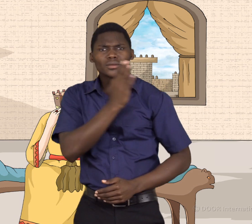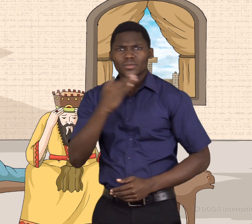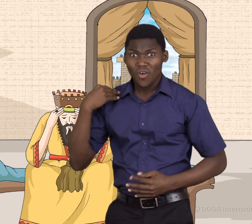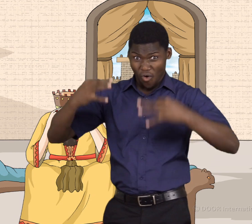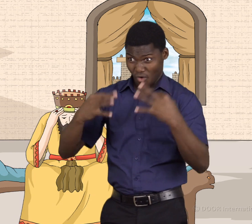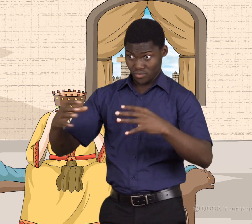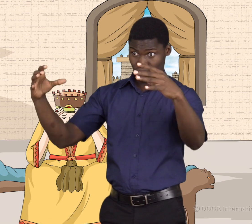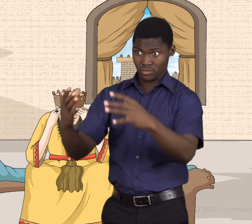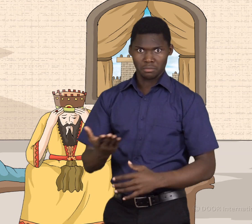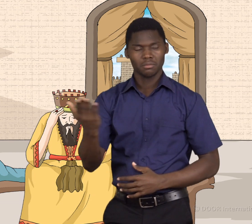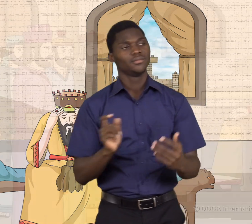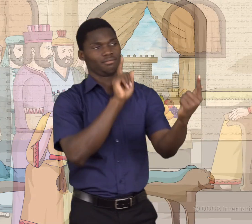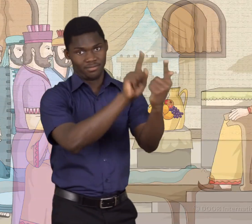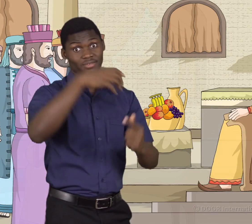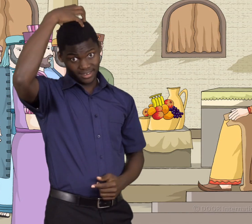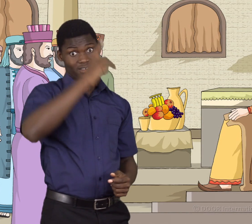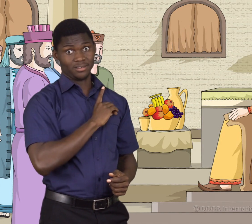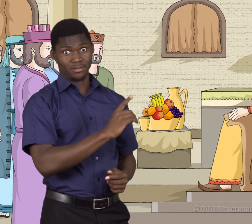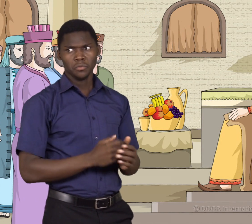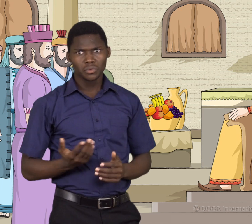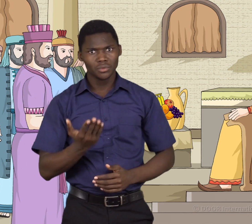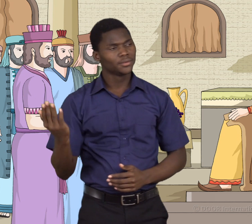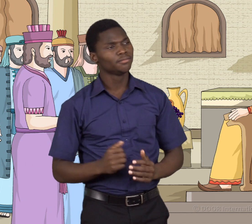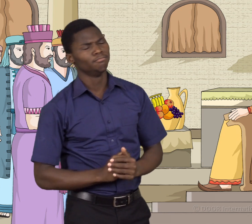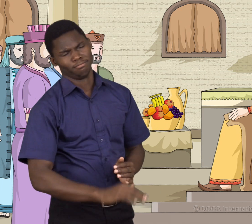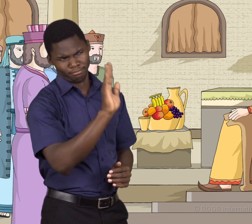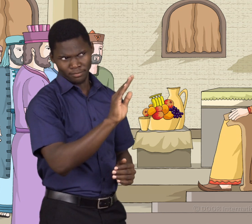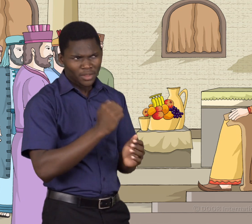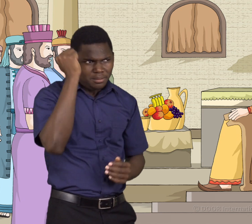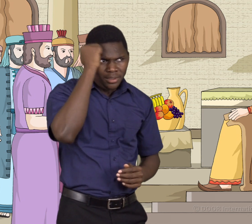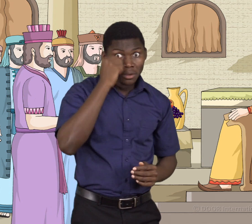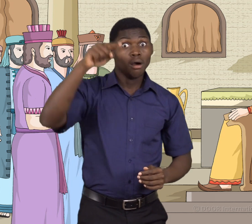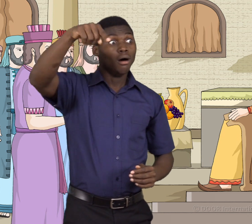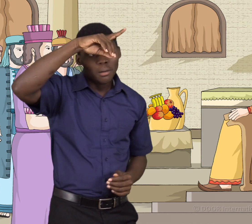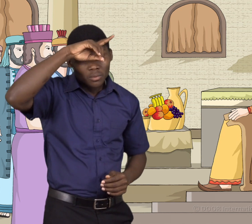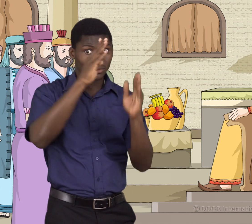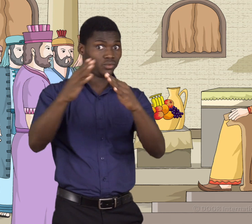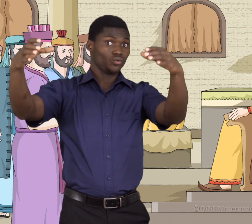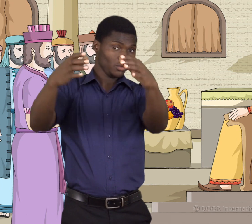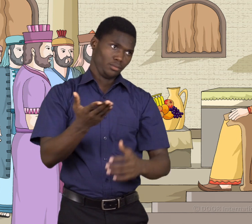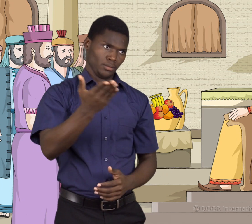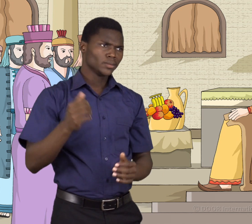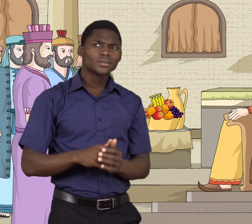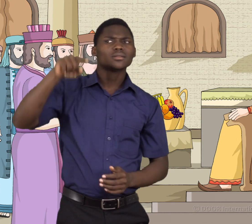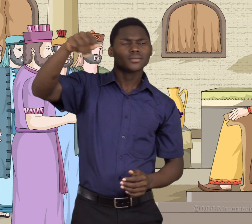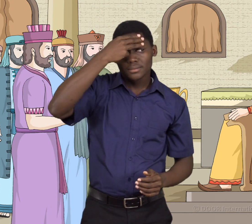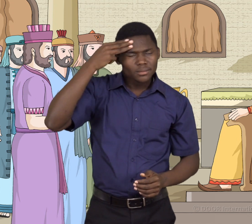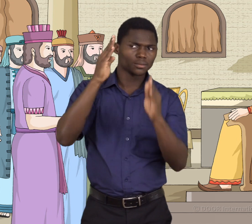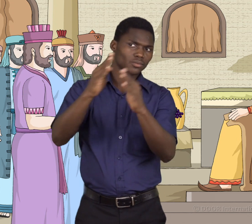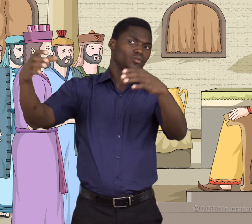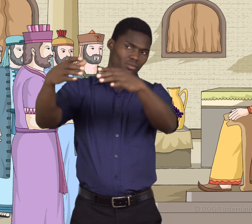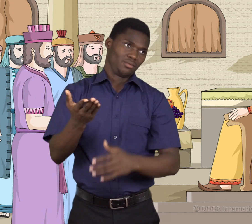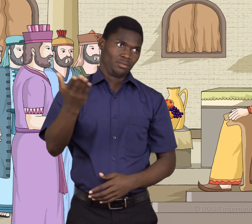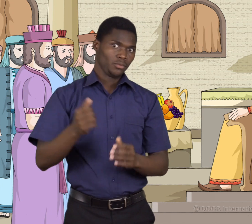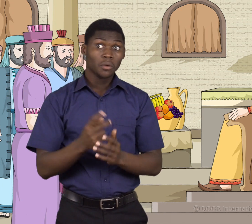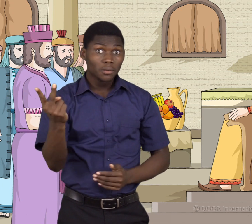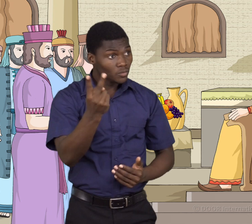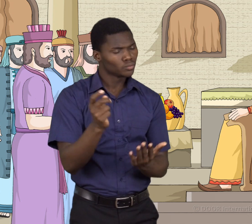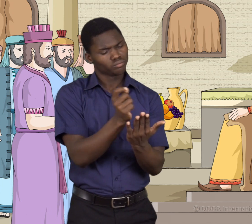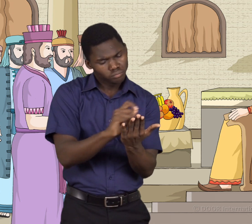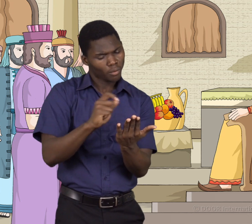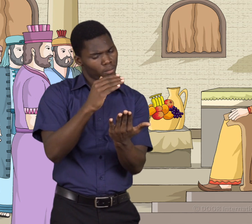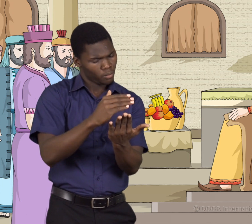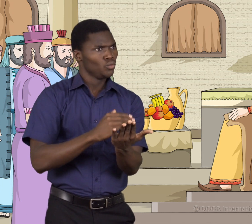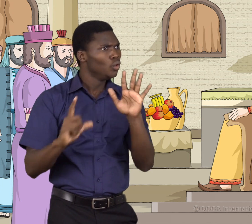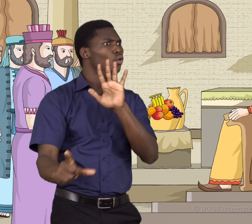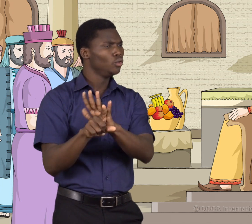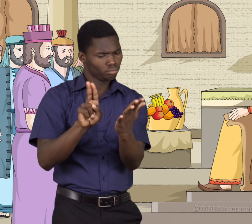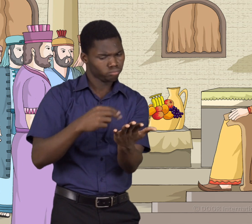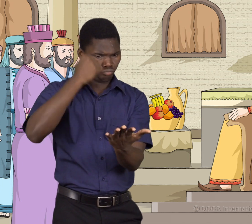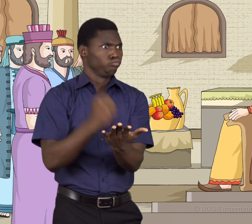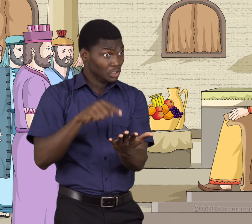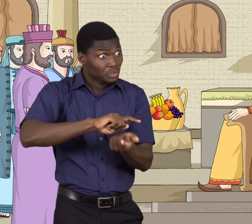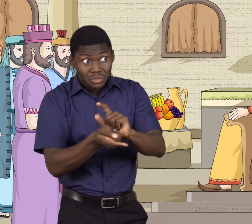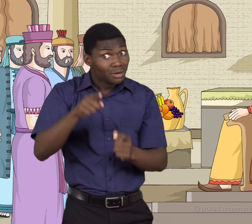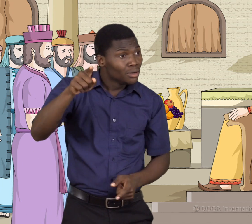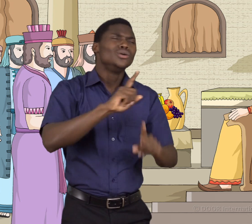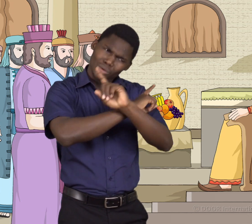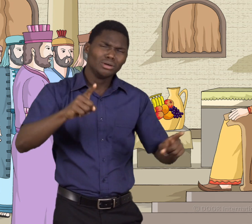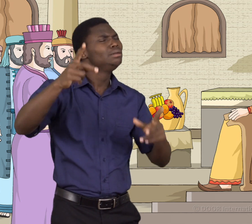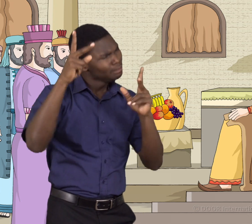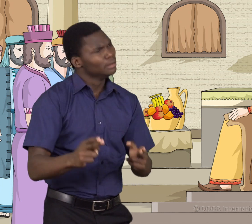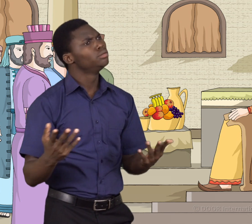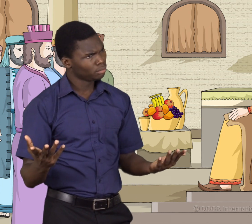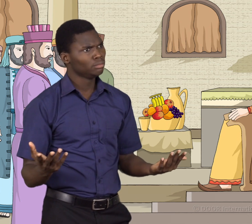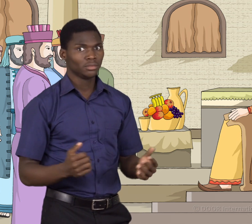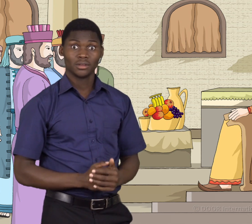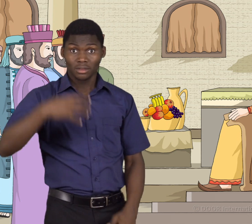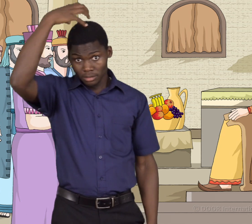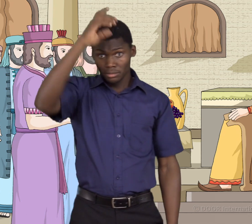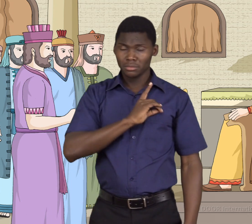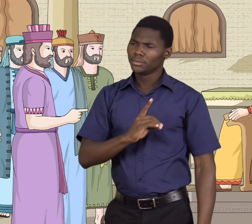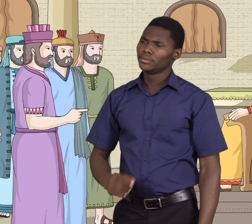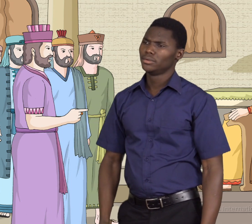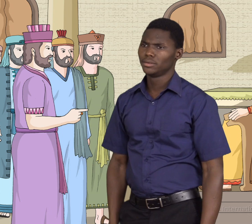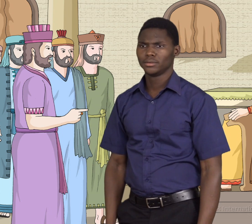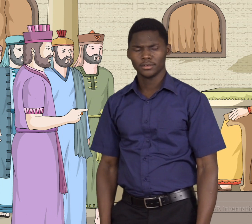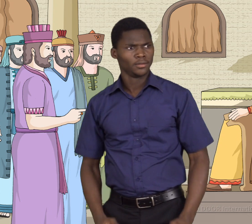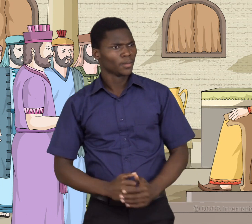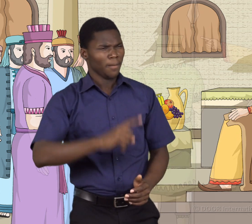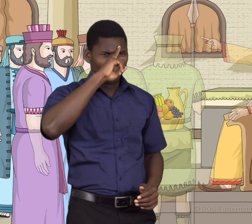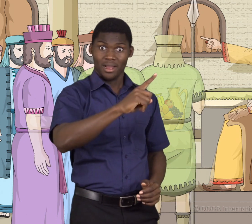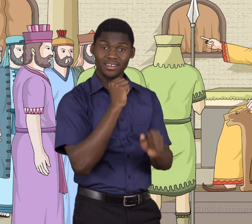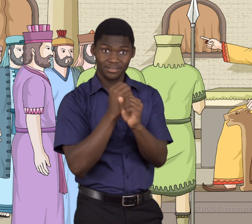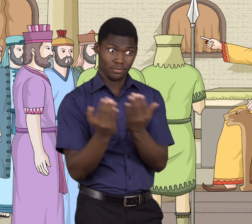Then the men approached the king together and said to him, “Remember, O king, that by the law of the Medes and Persians no decree or ordinance established by the king can be changed.”